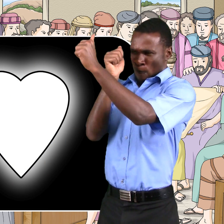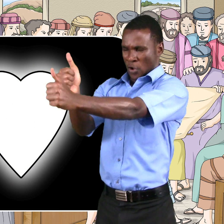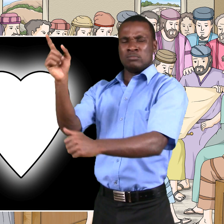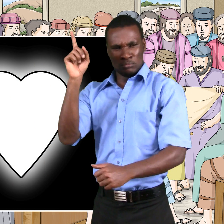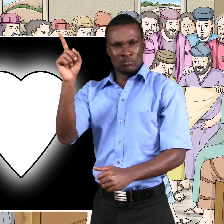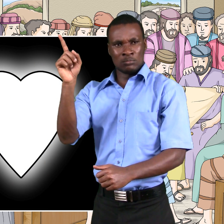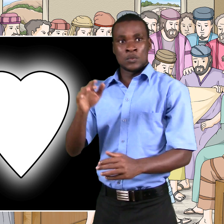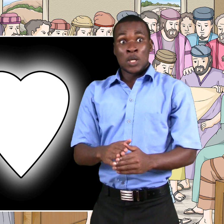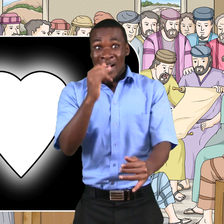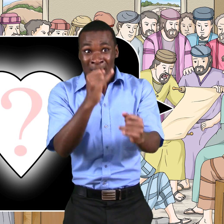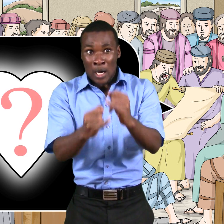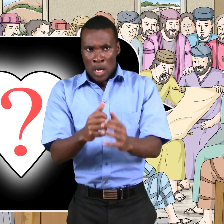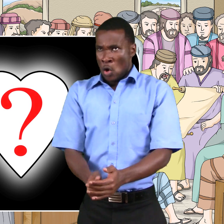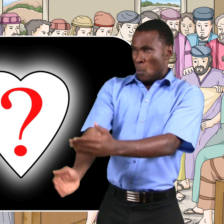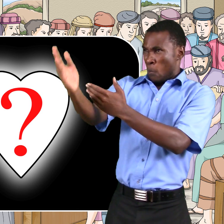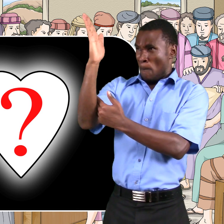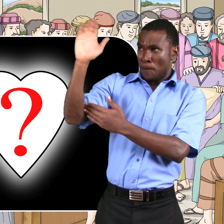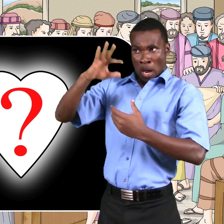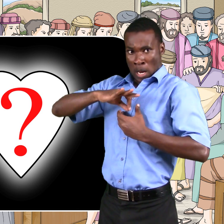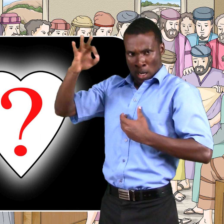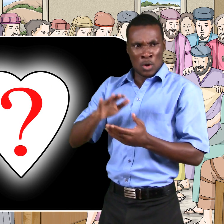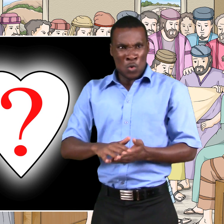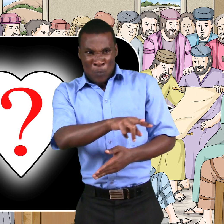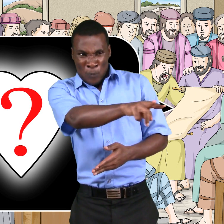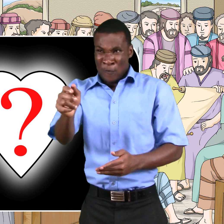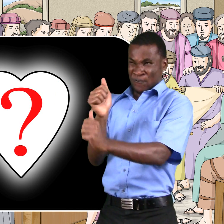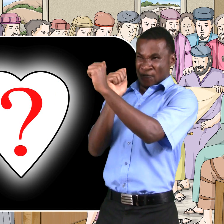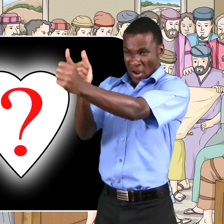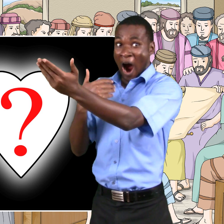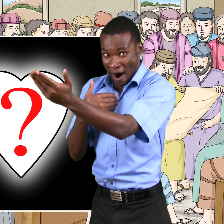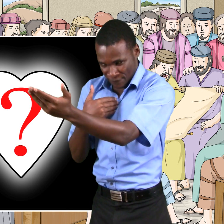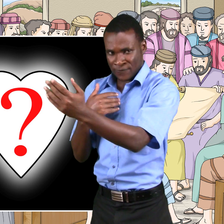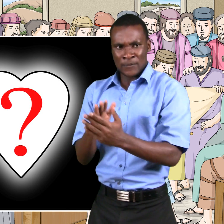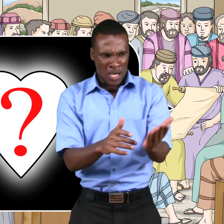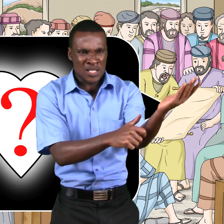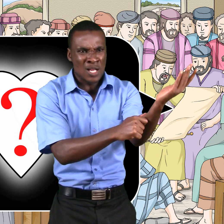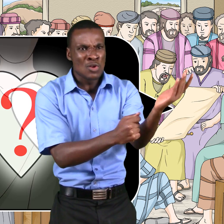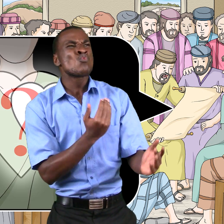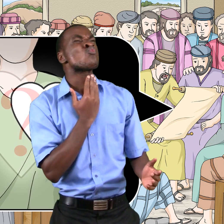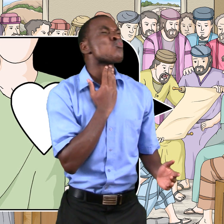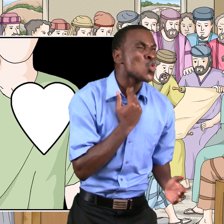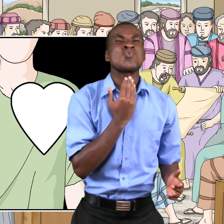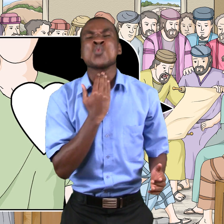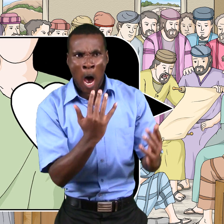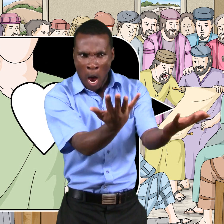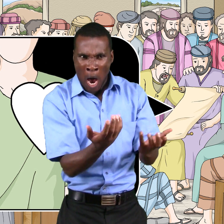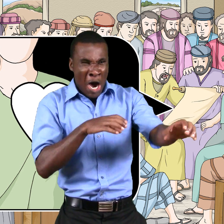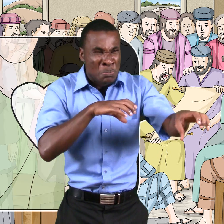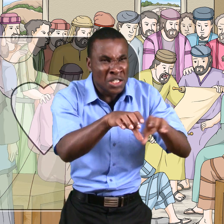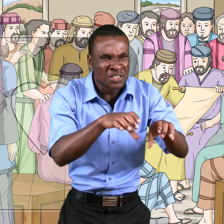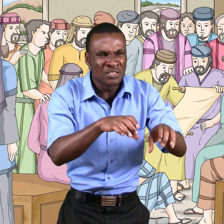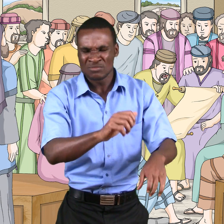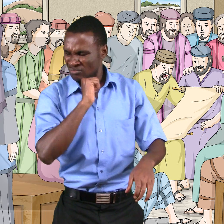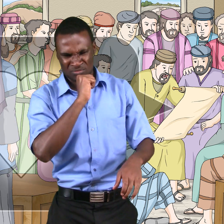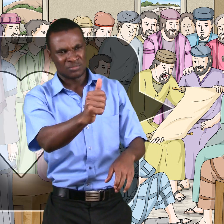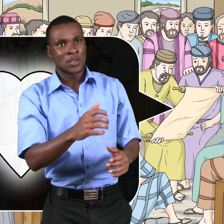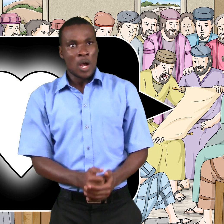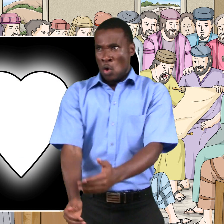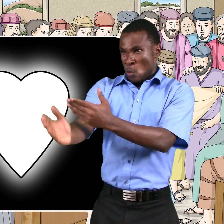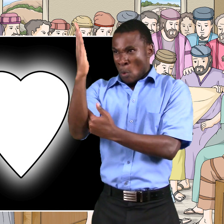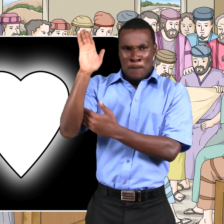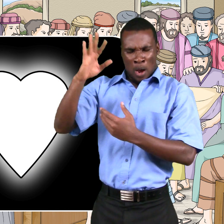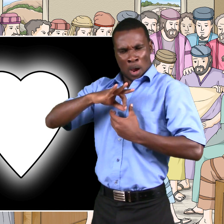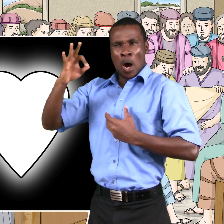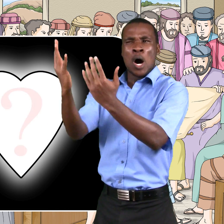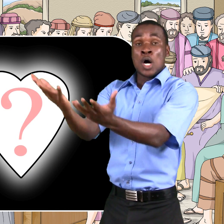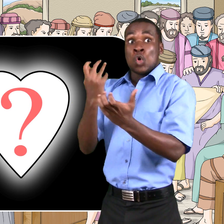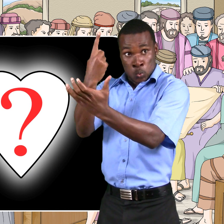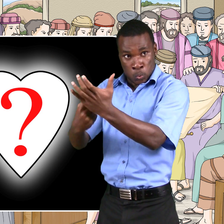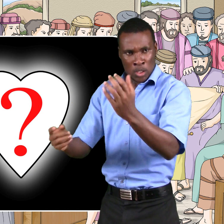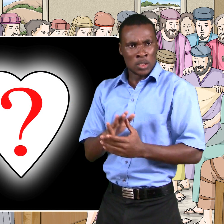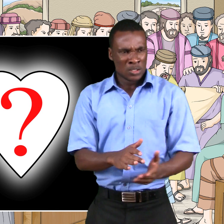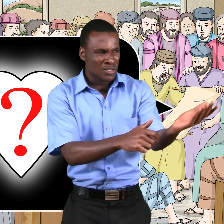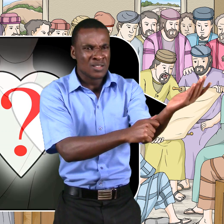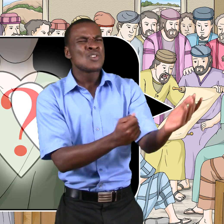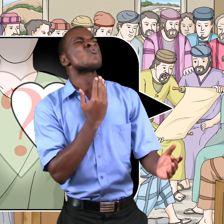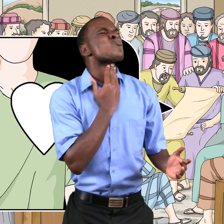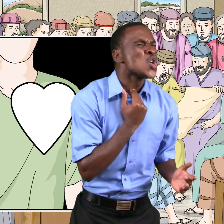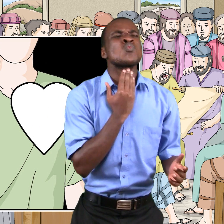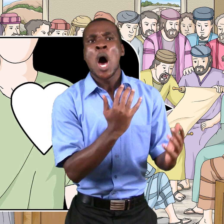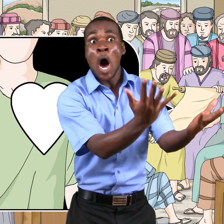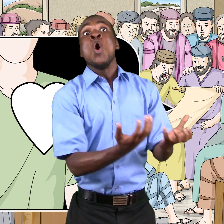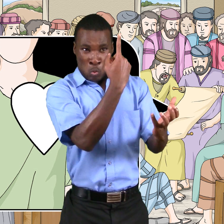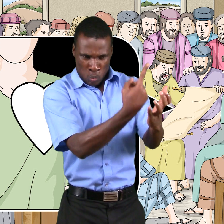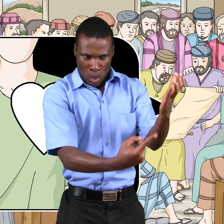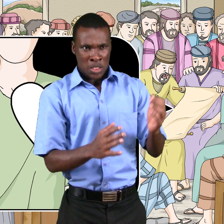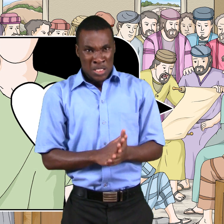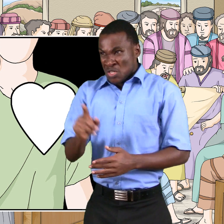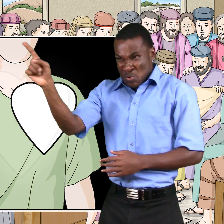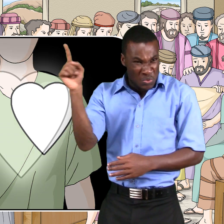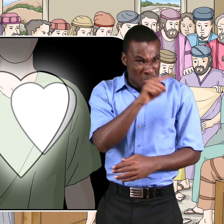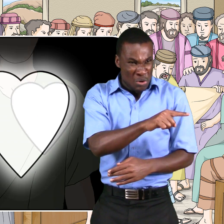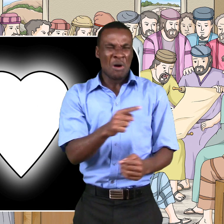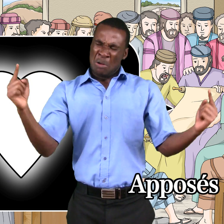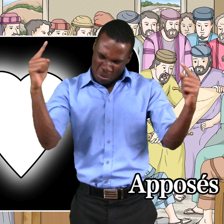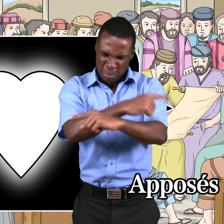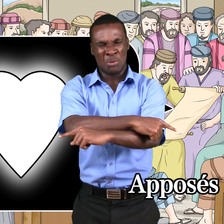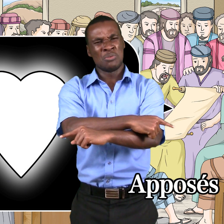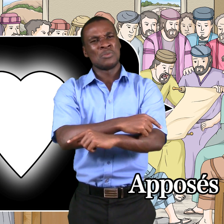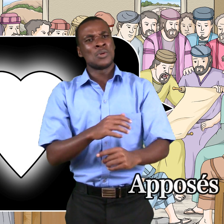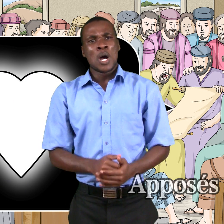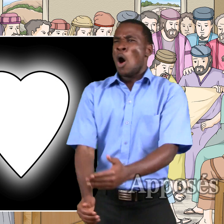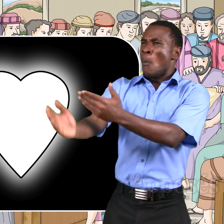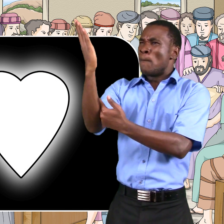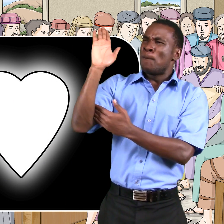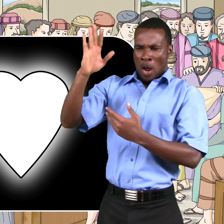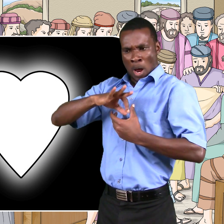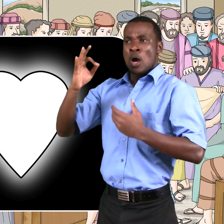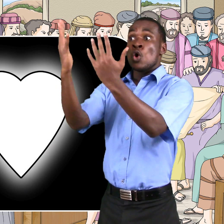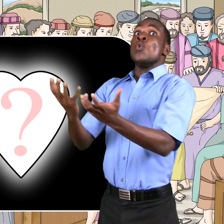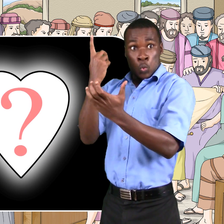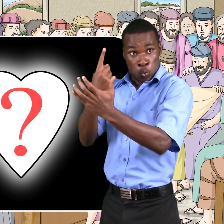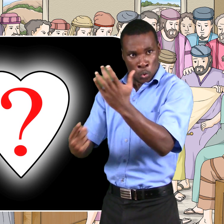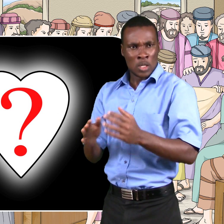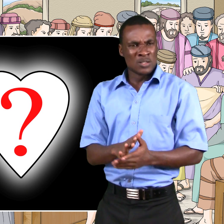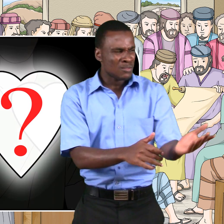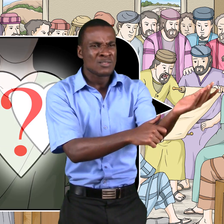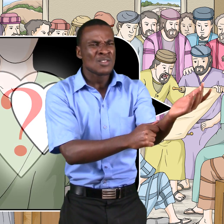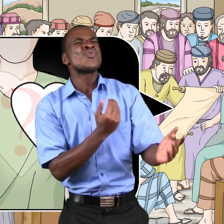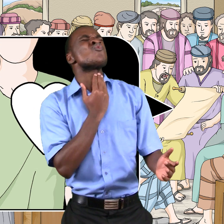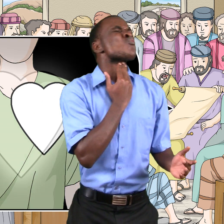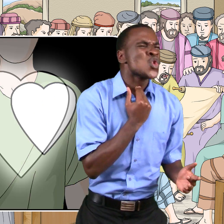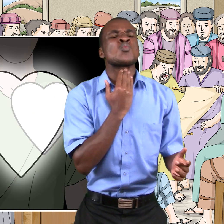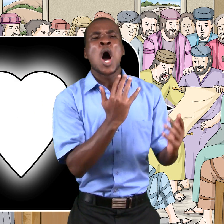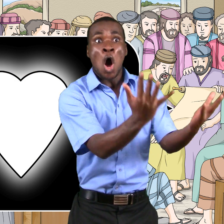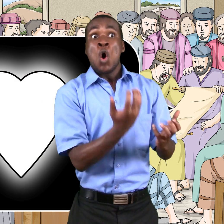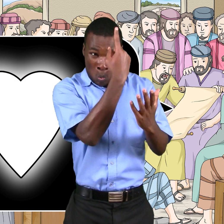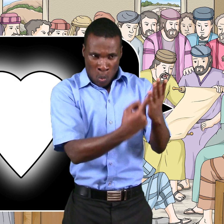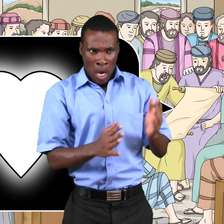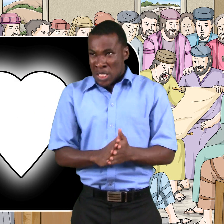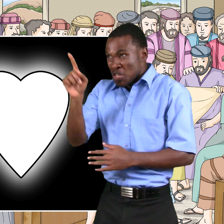For the flesh craves what is contrary to the Spirit, and the Spirit what is contrary to the flesh.